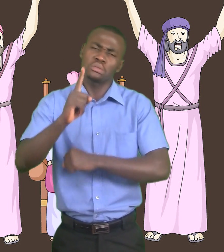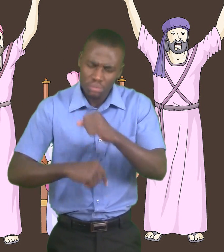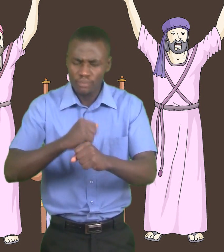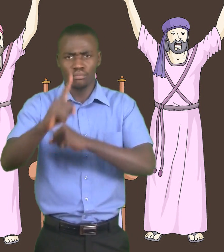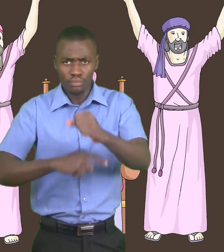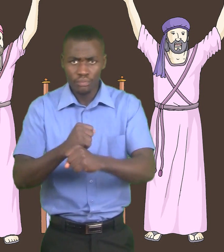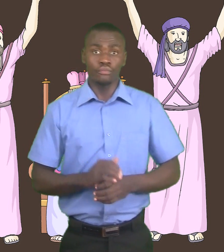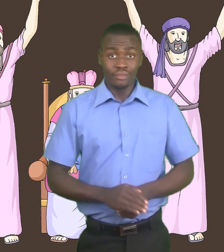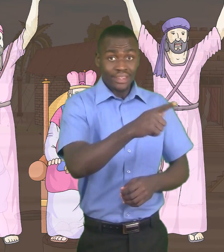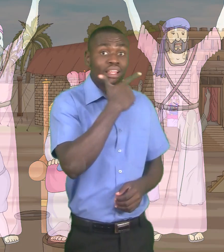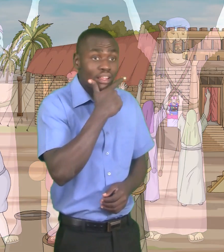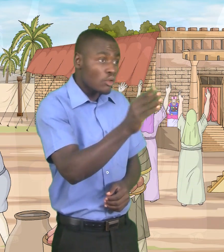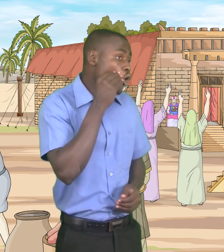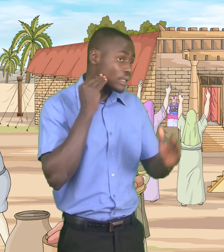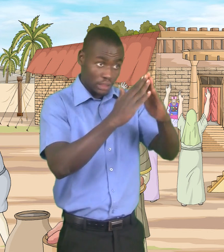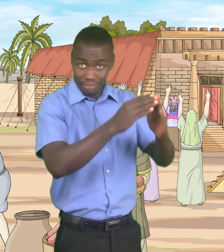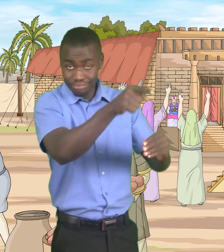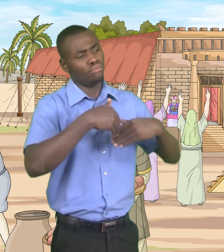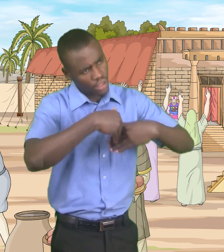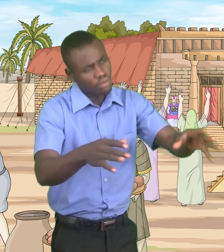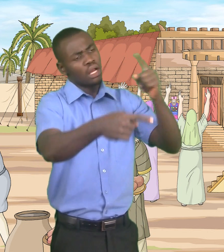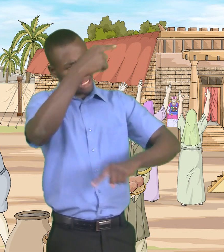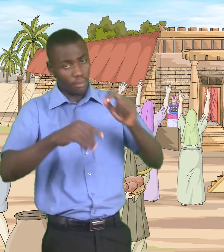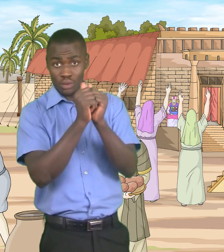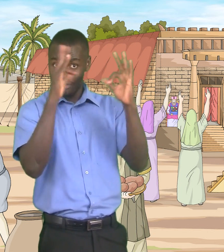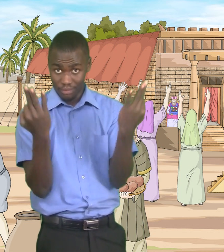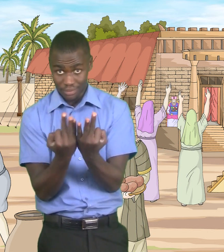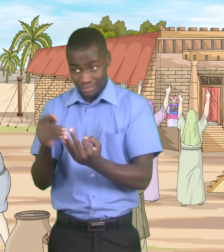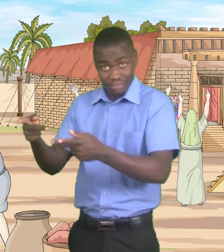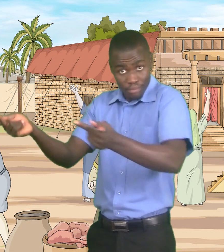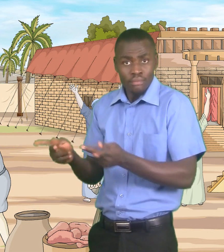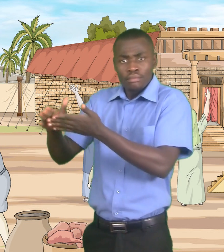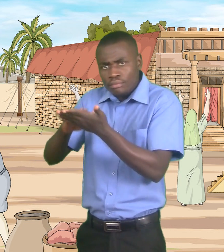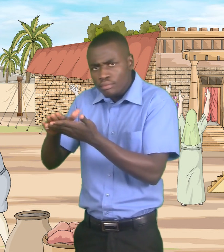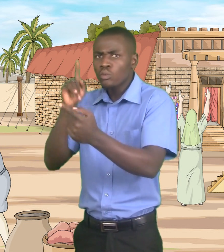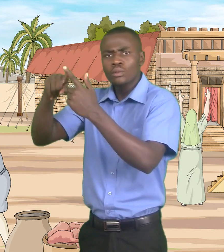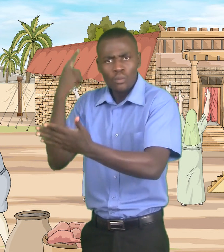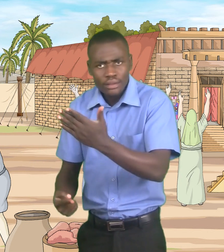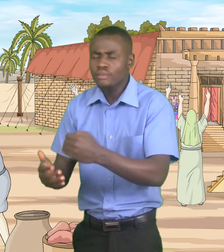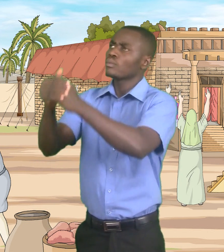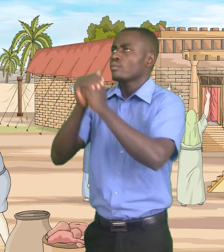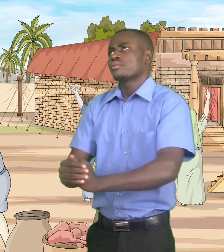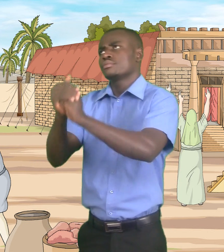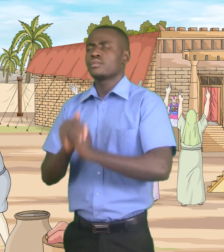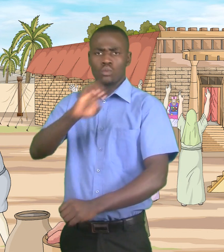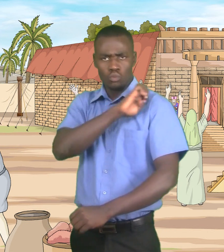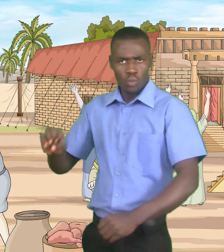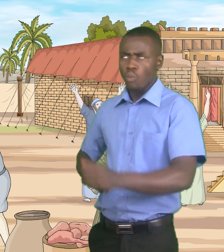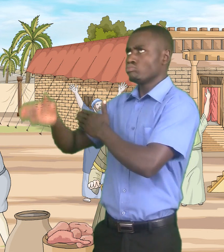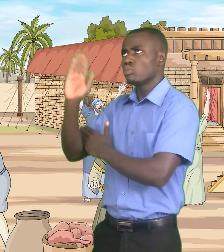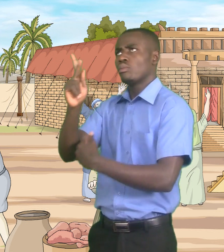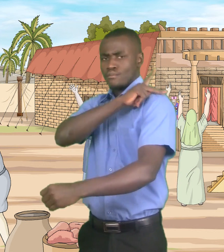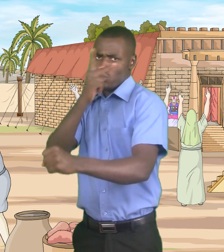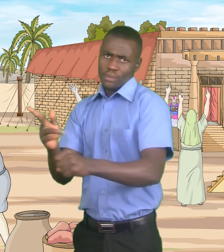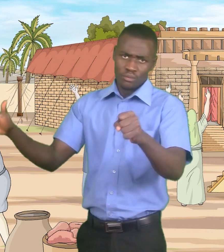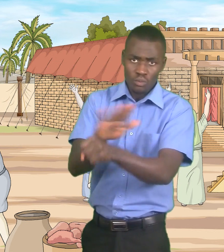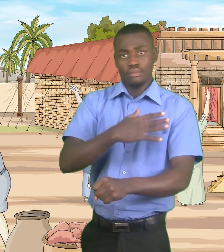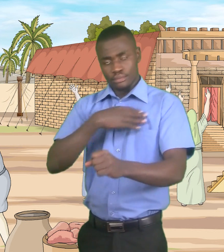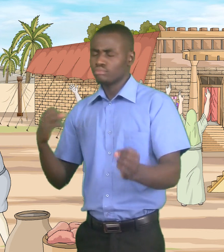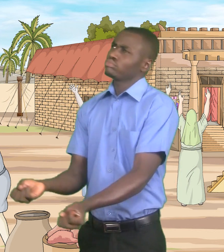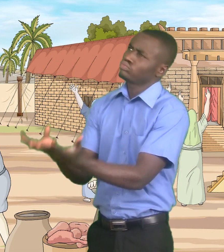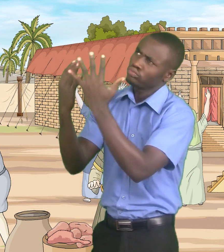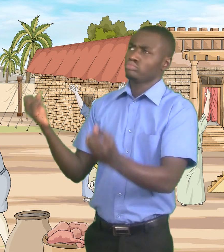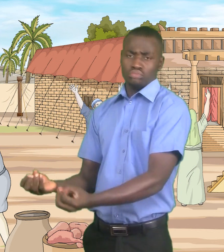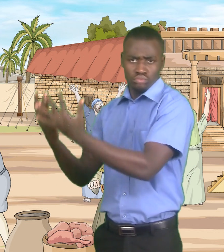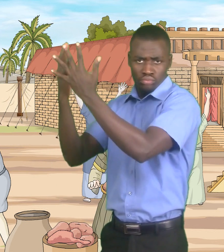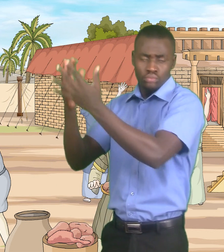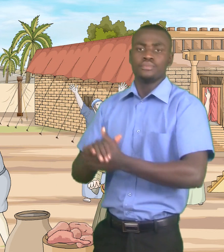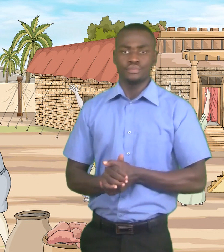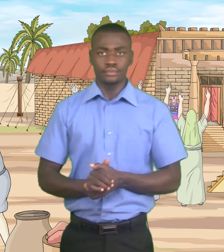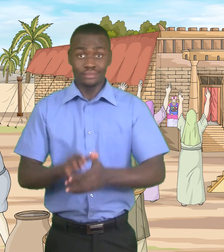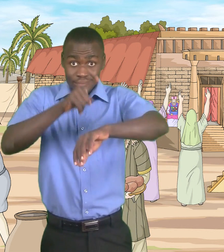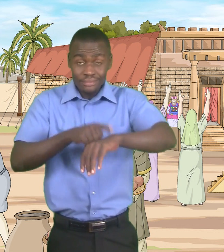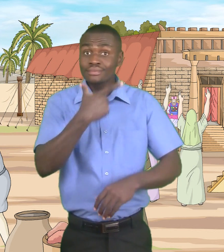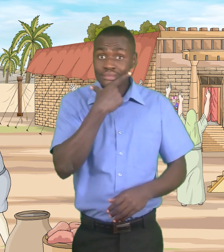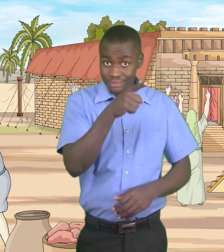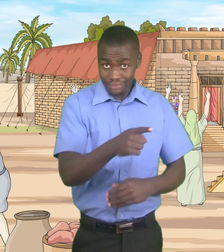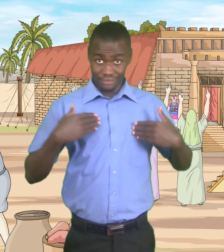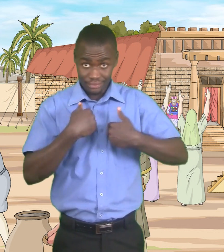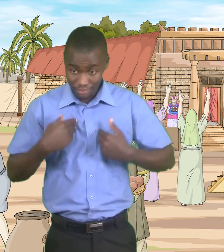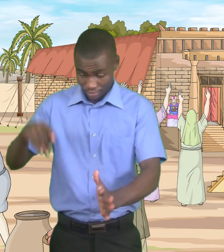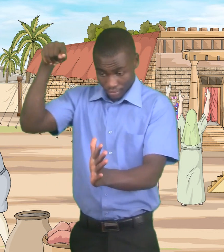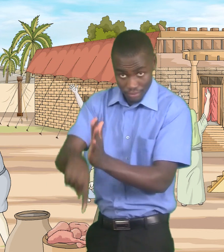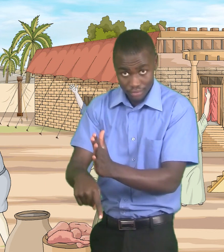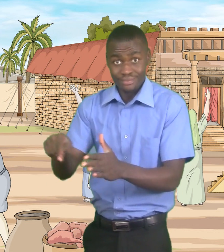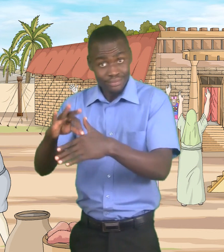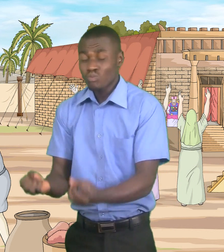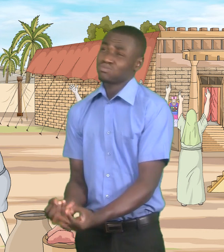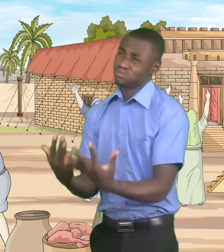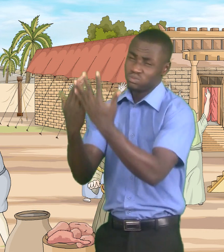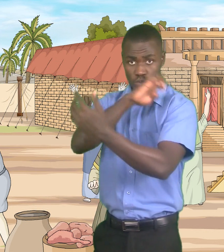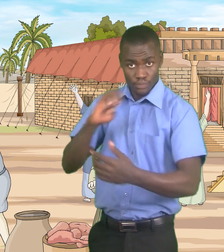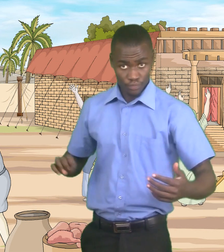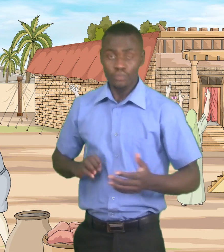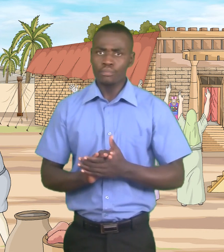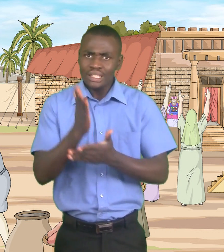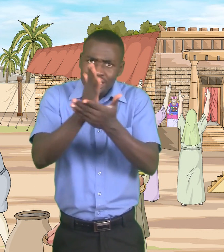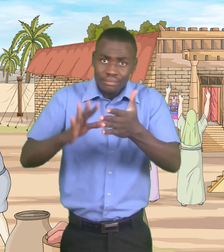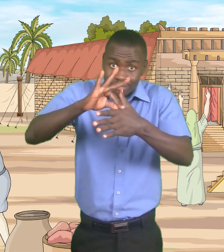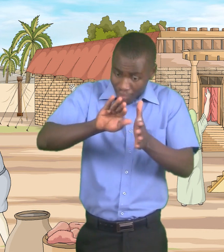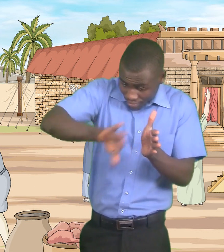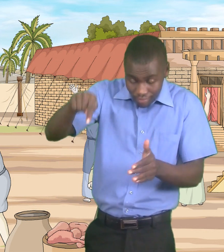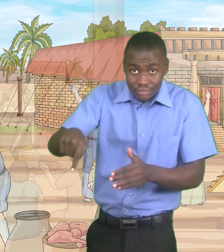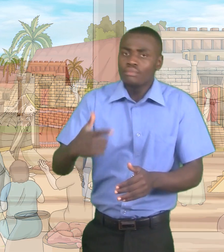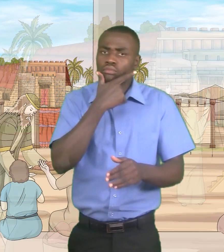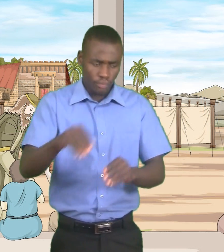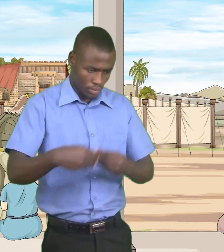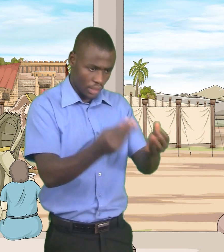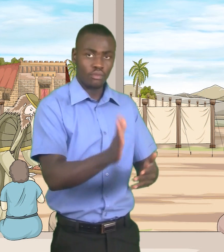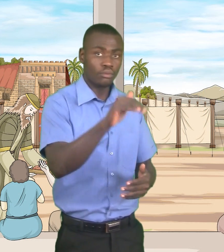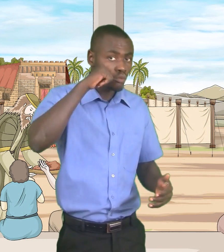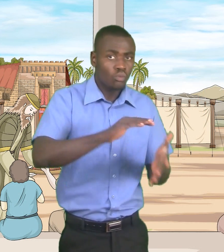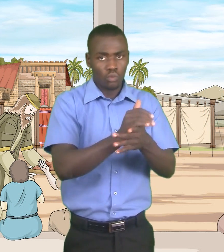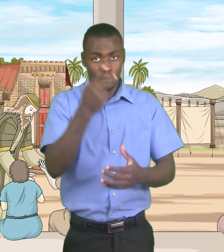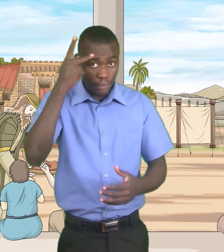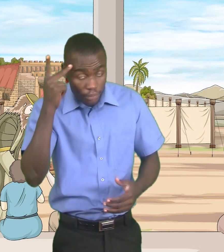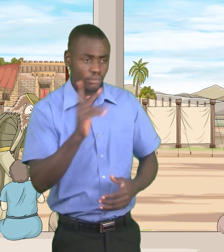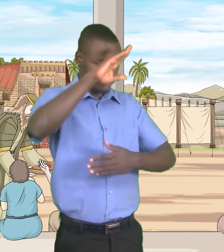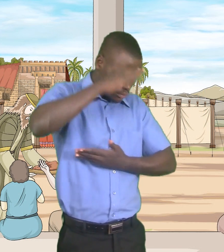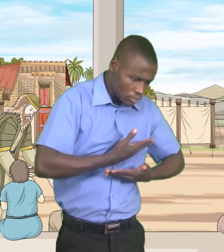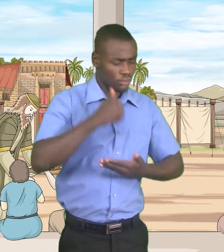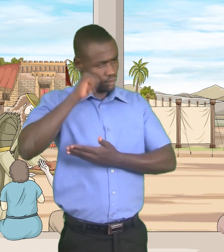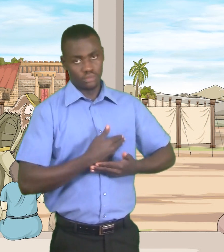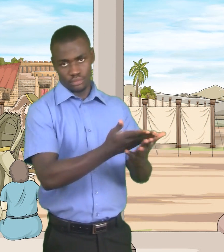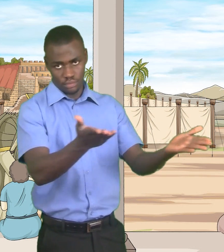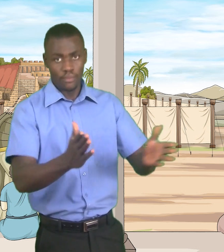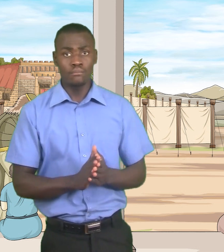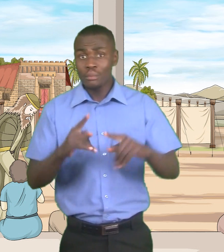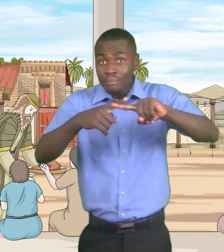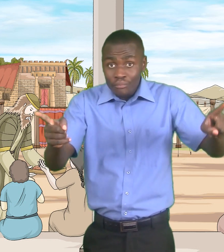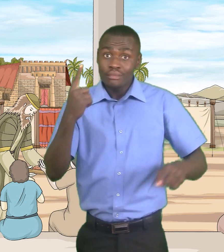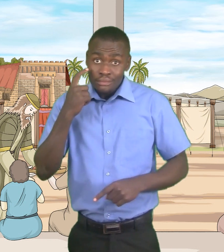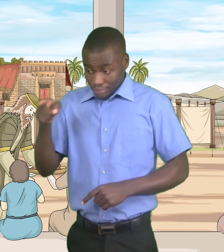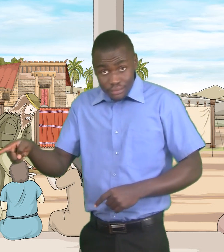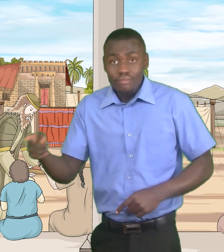And whenever the day came for Elkanah to present his sacrifice, he would give portions to his wife Peninnah and to all her sons and daughters.